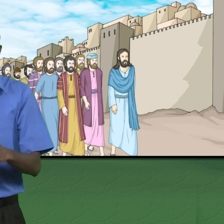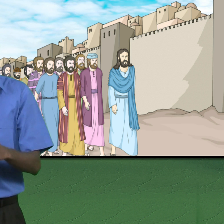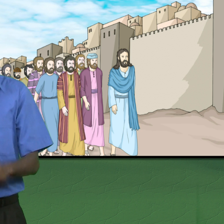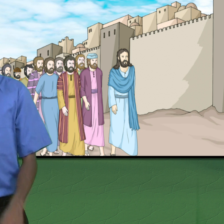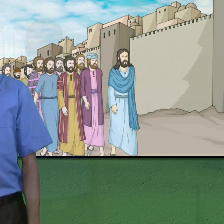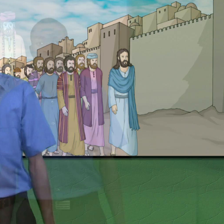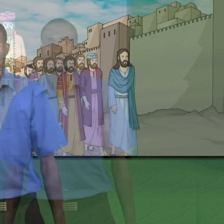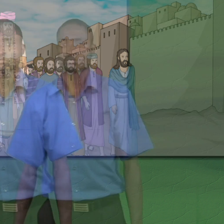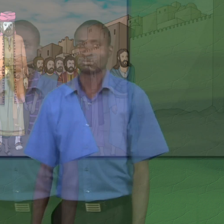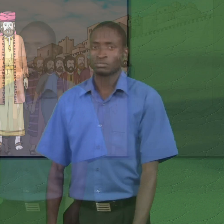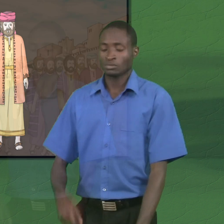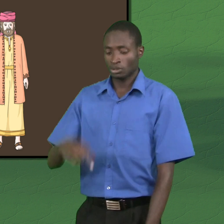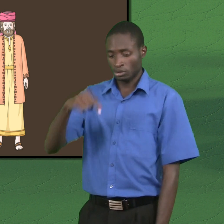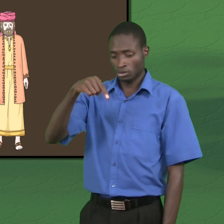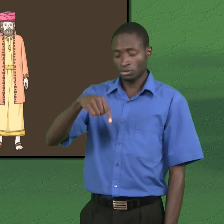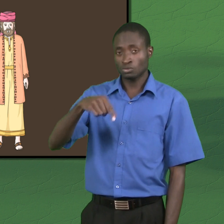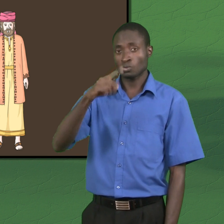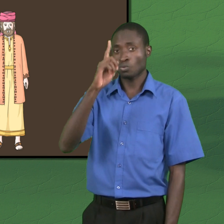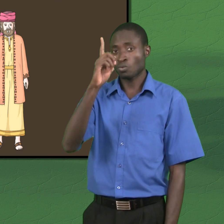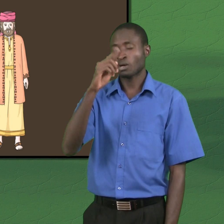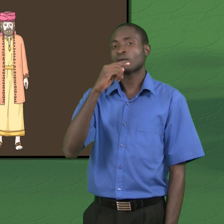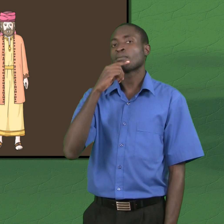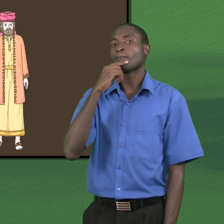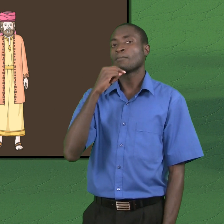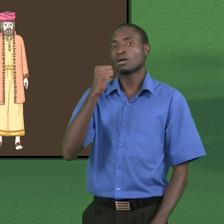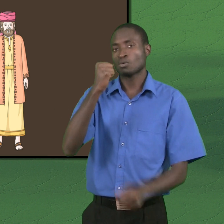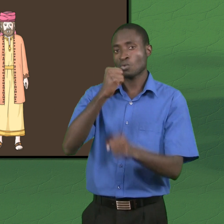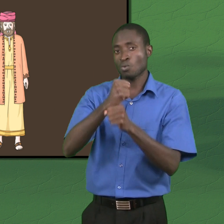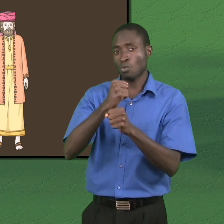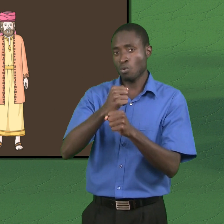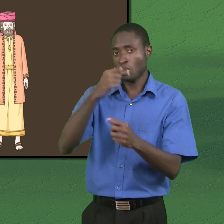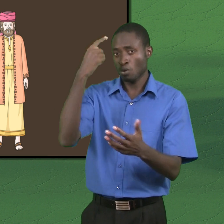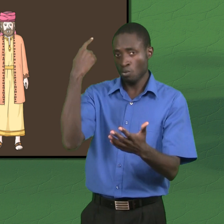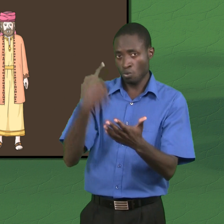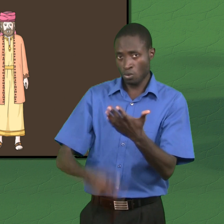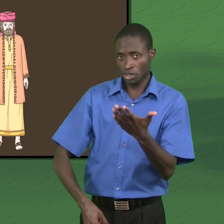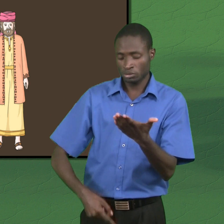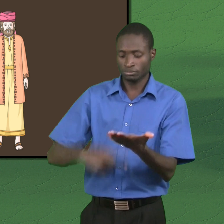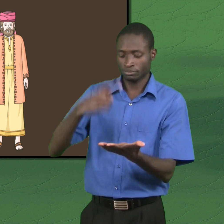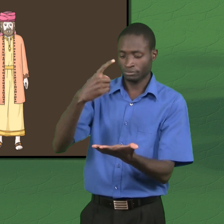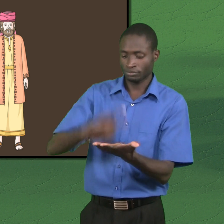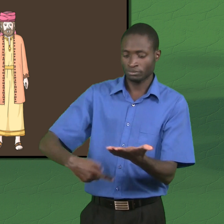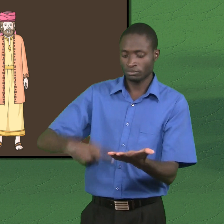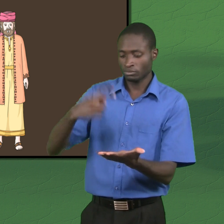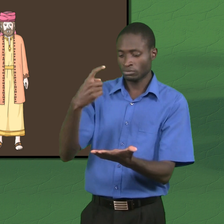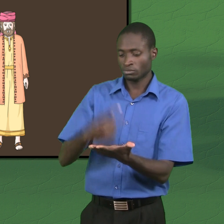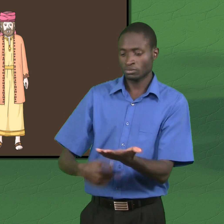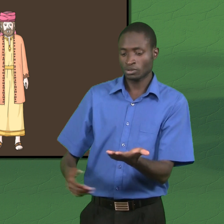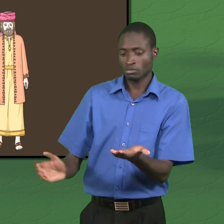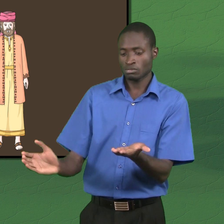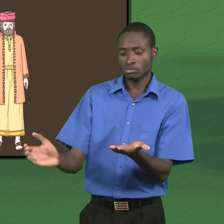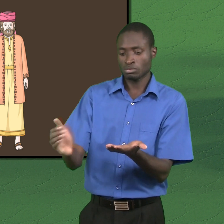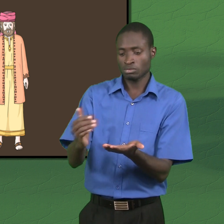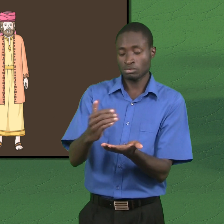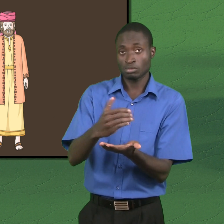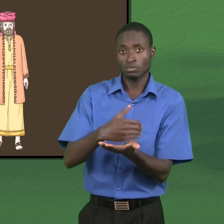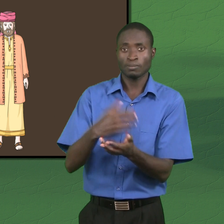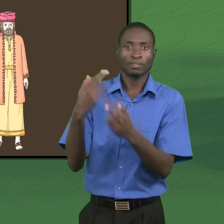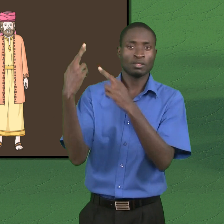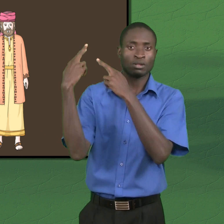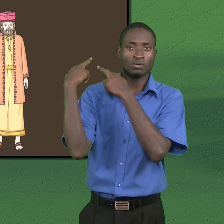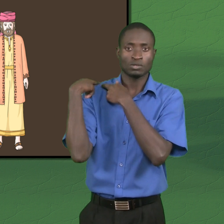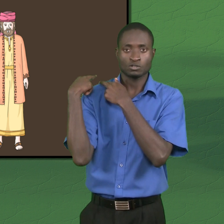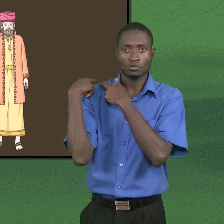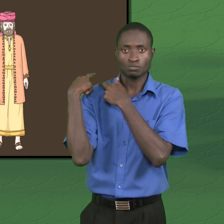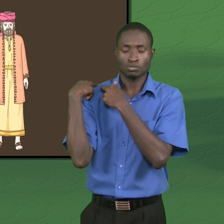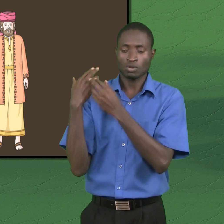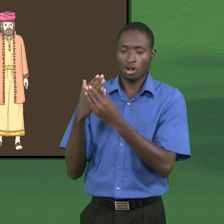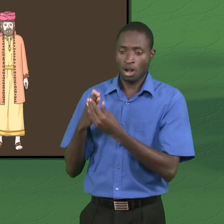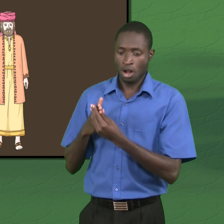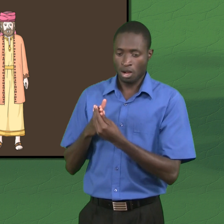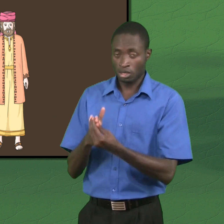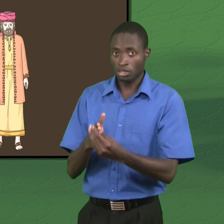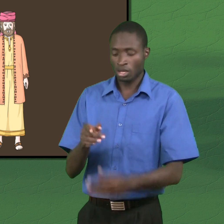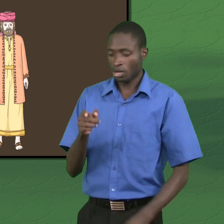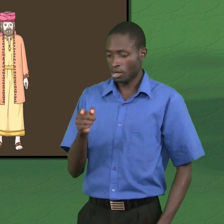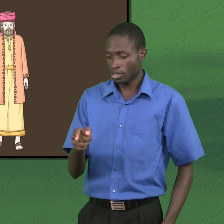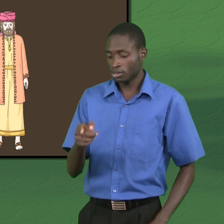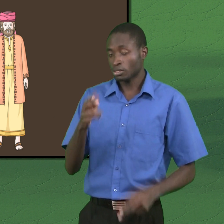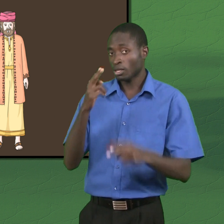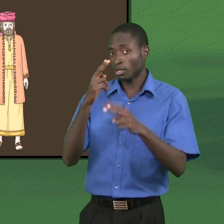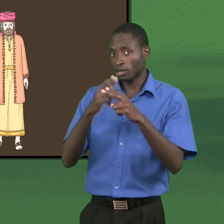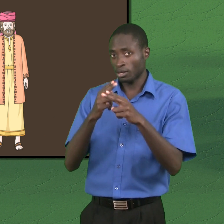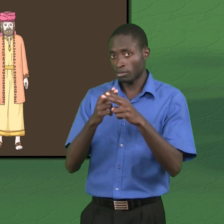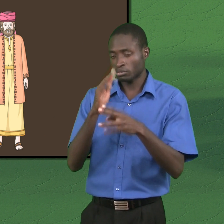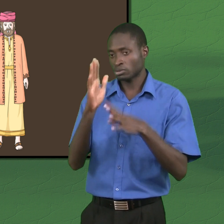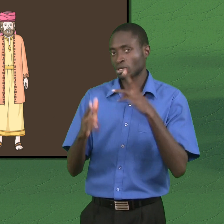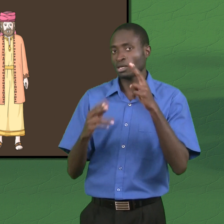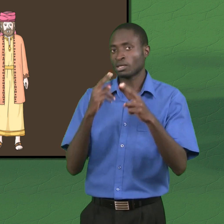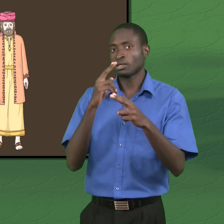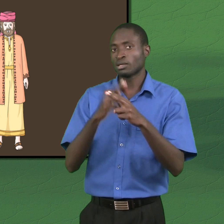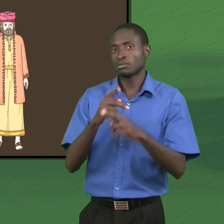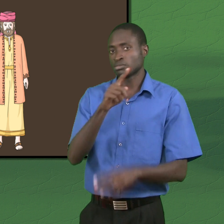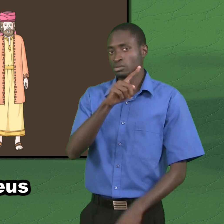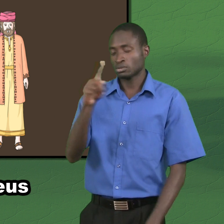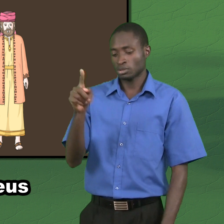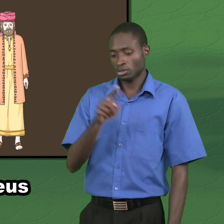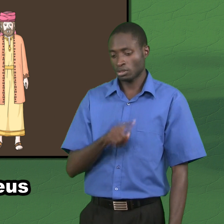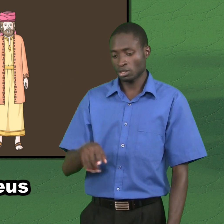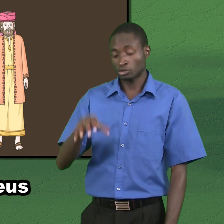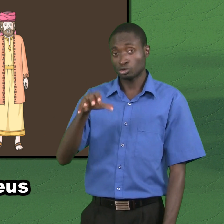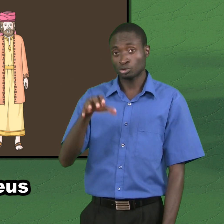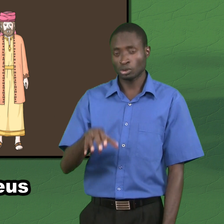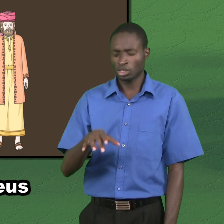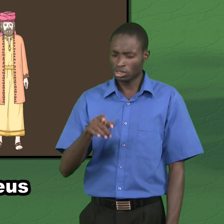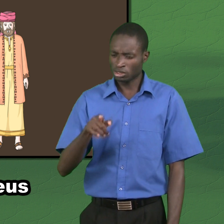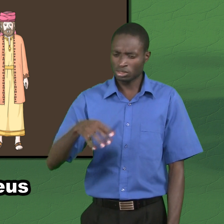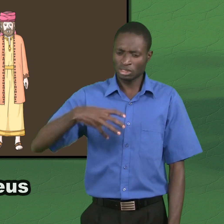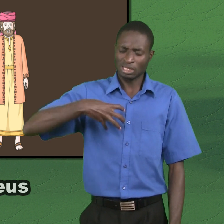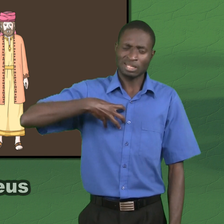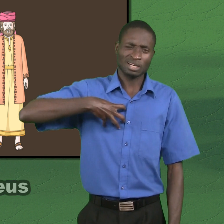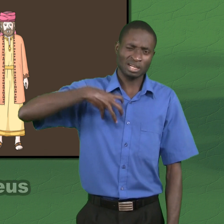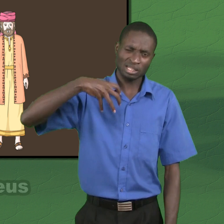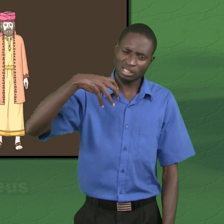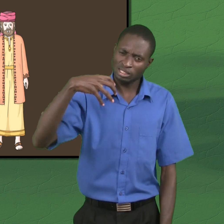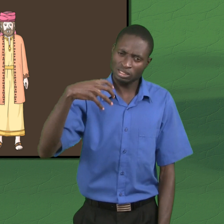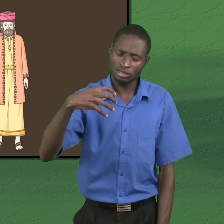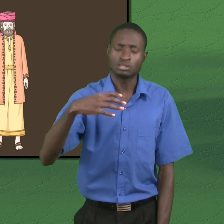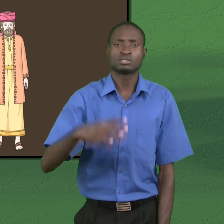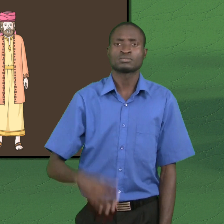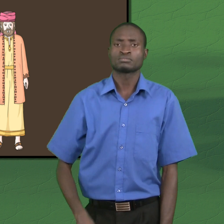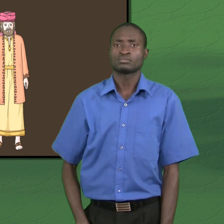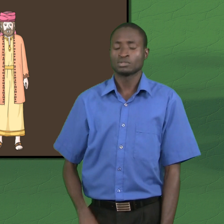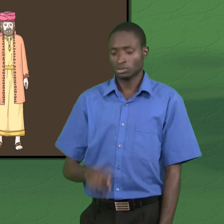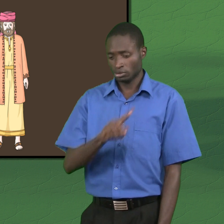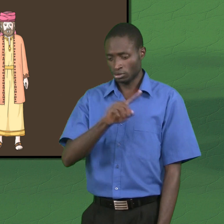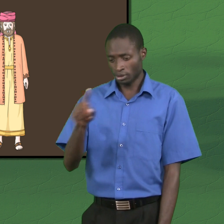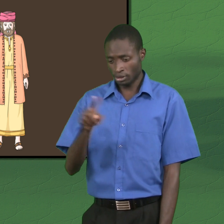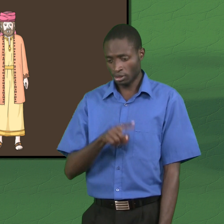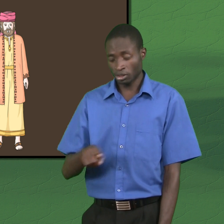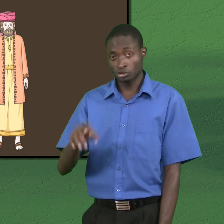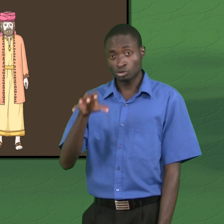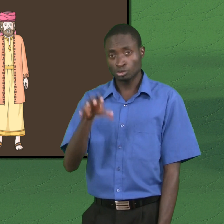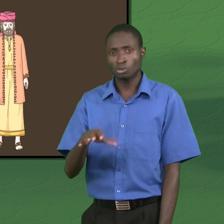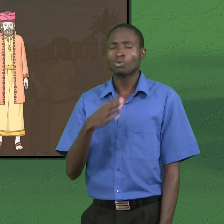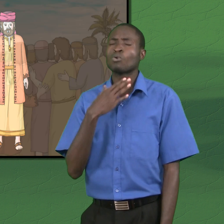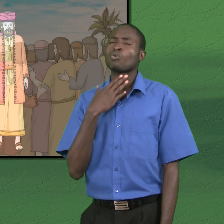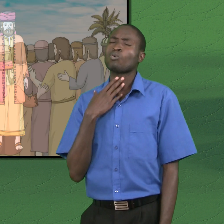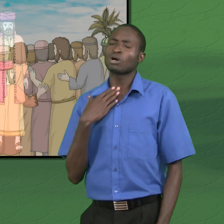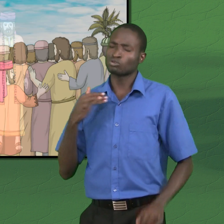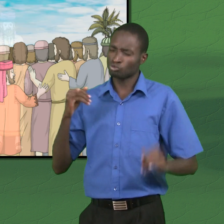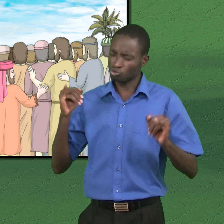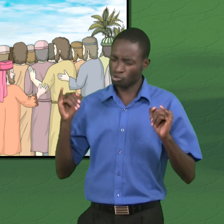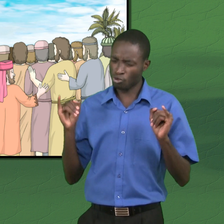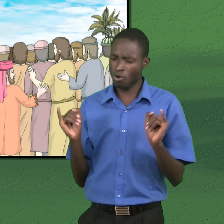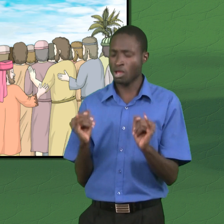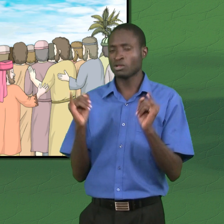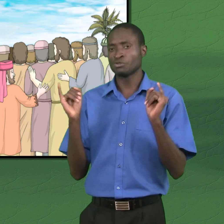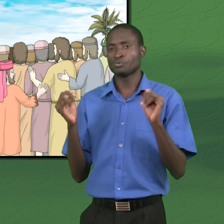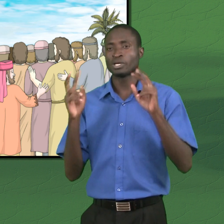And there was a man named Zacchaeus, a chief tax collector, who was very wealthy.